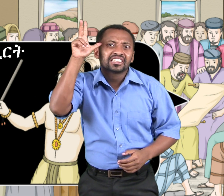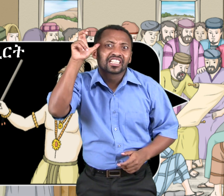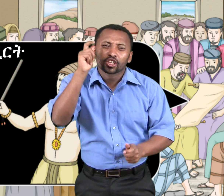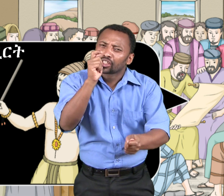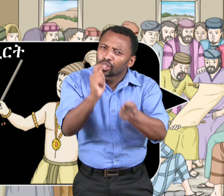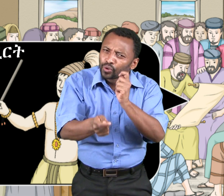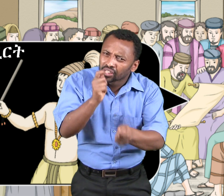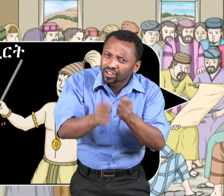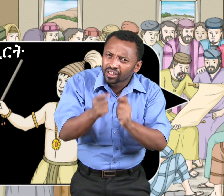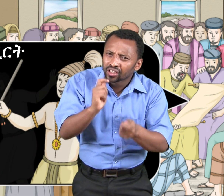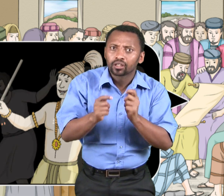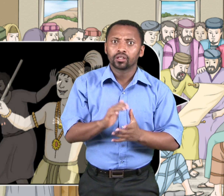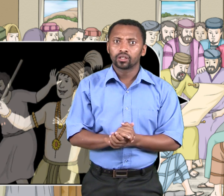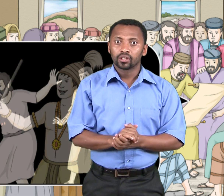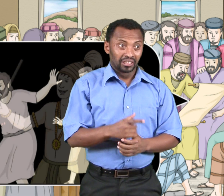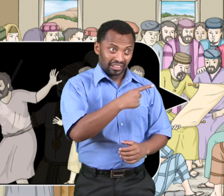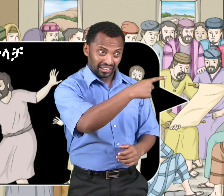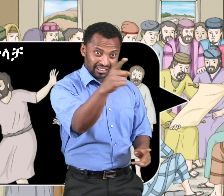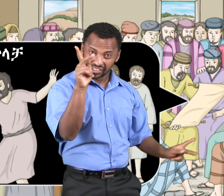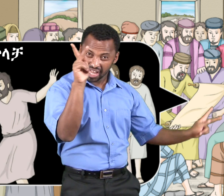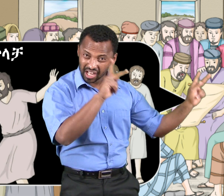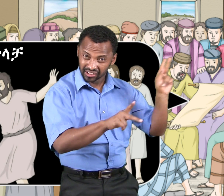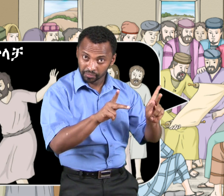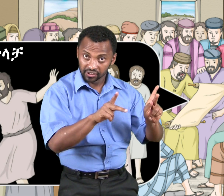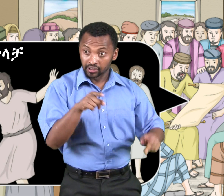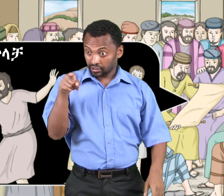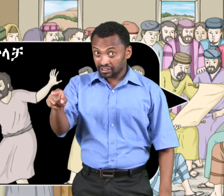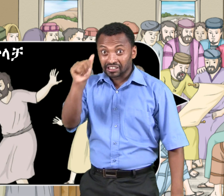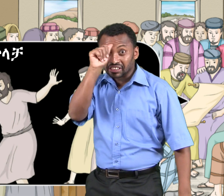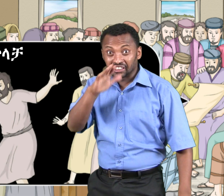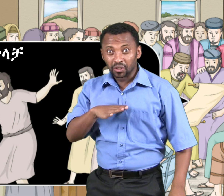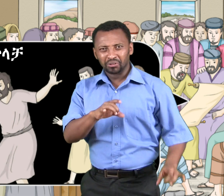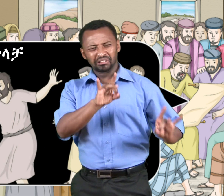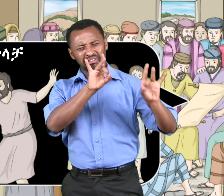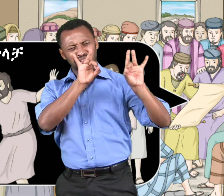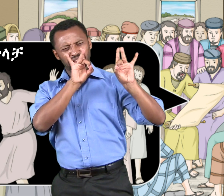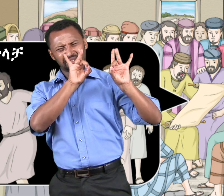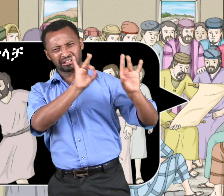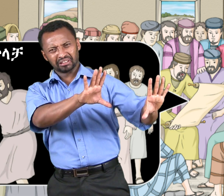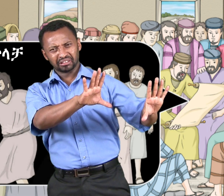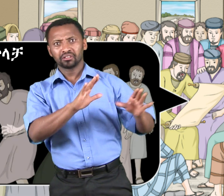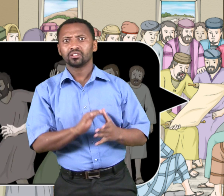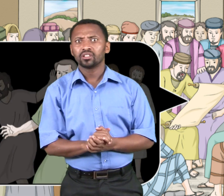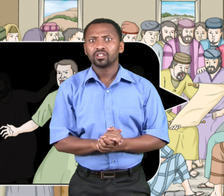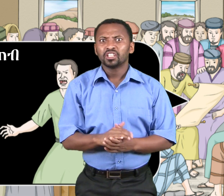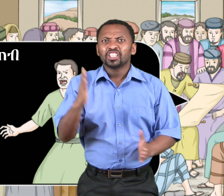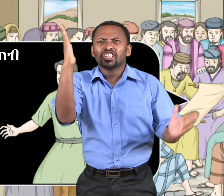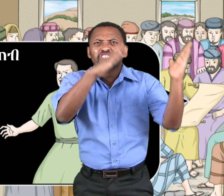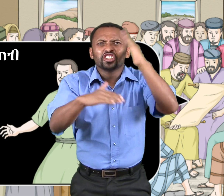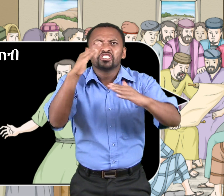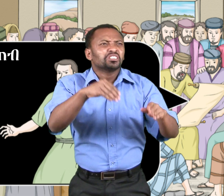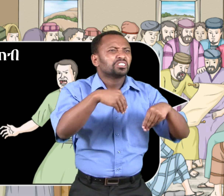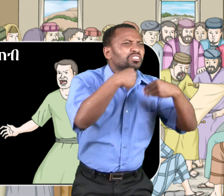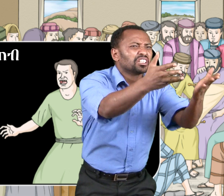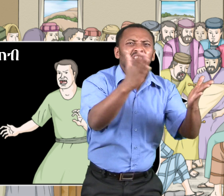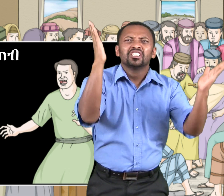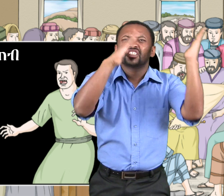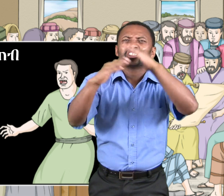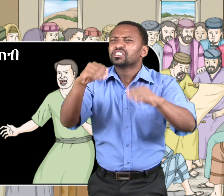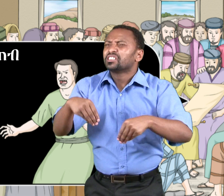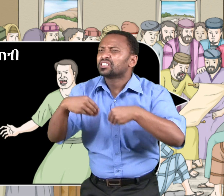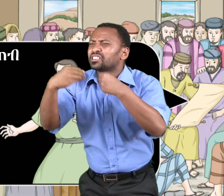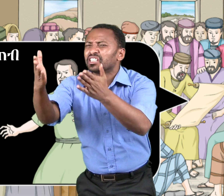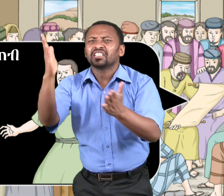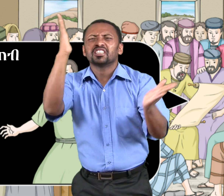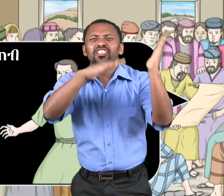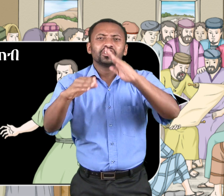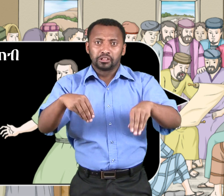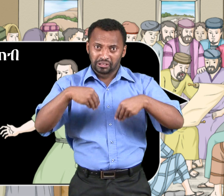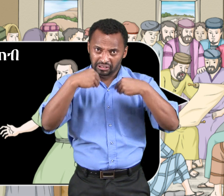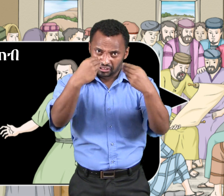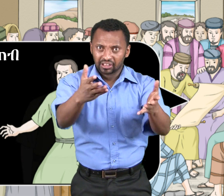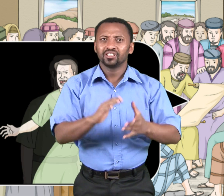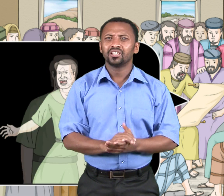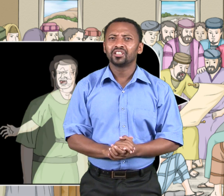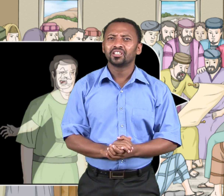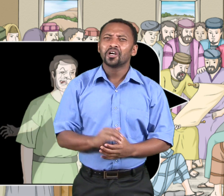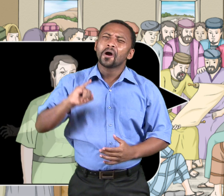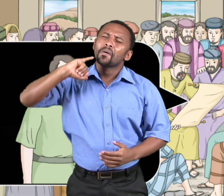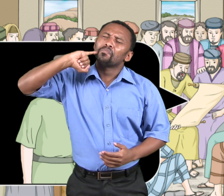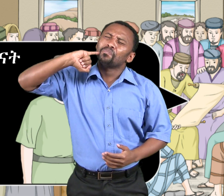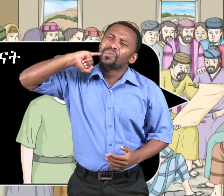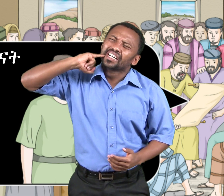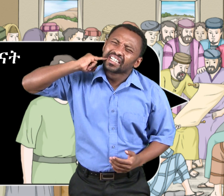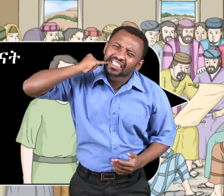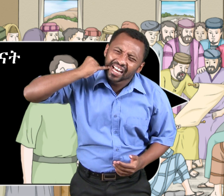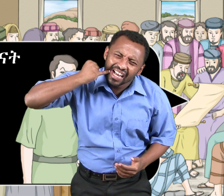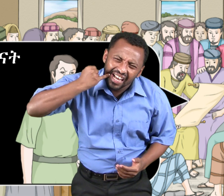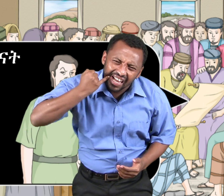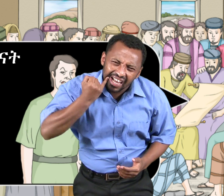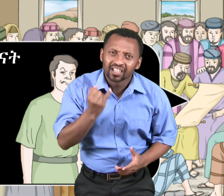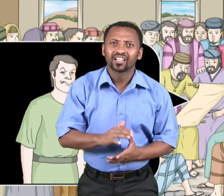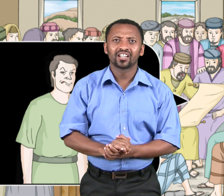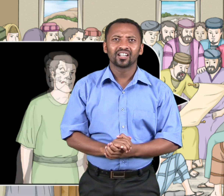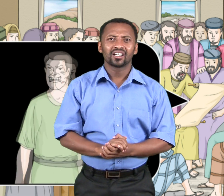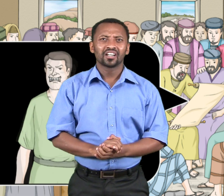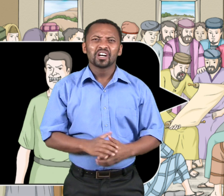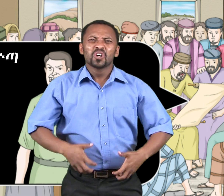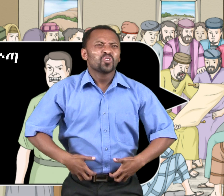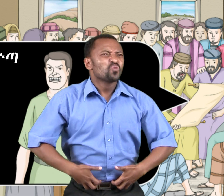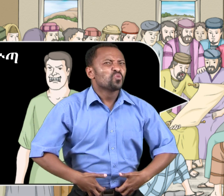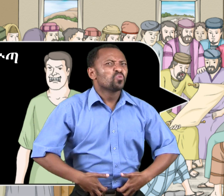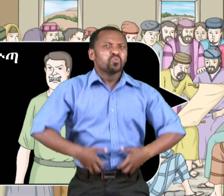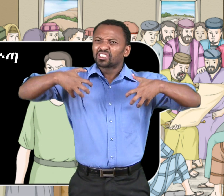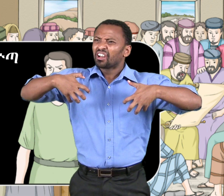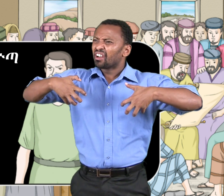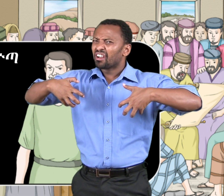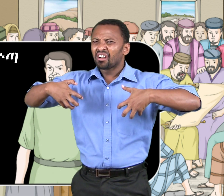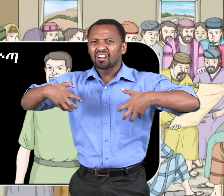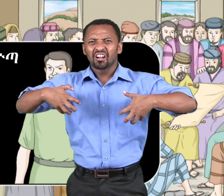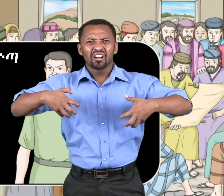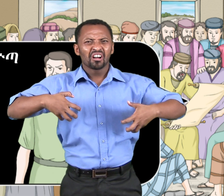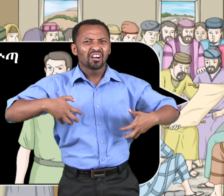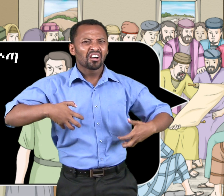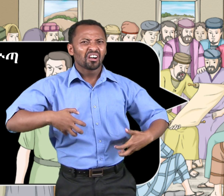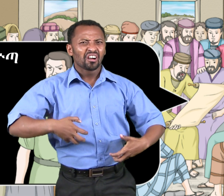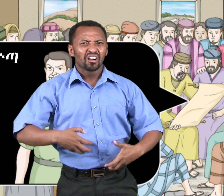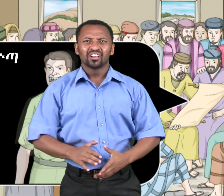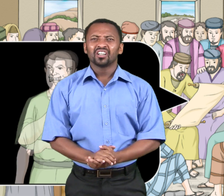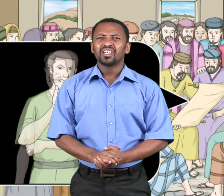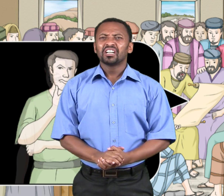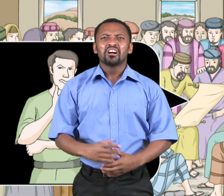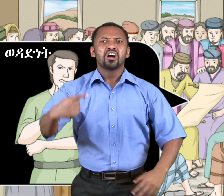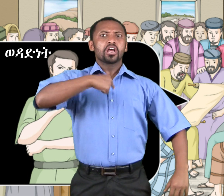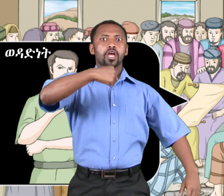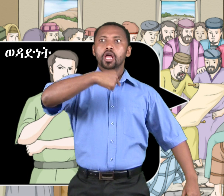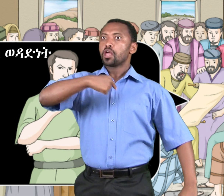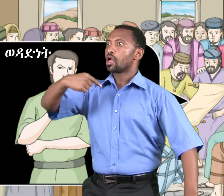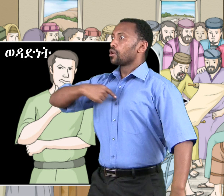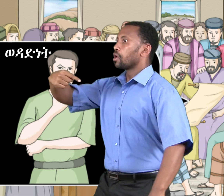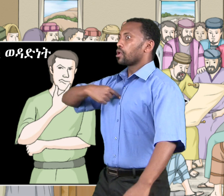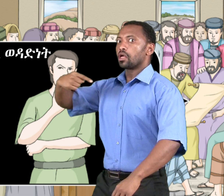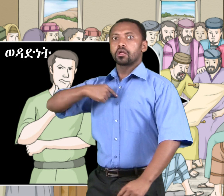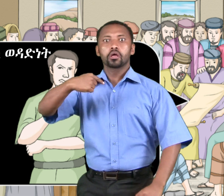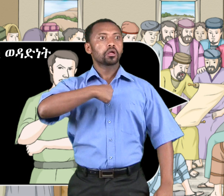hatred, discord, jealousy, and rage;